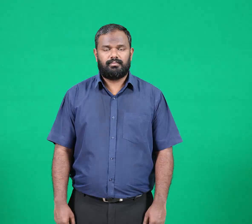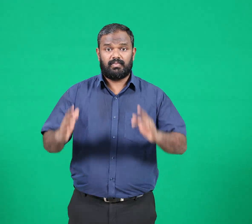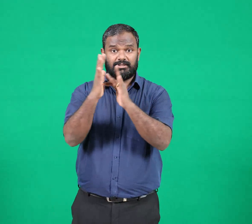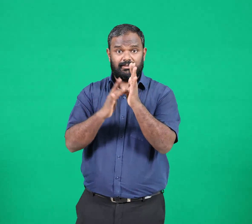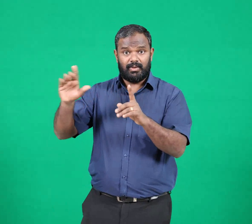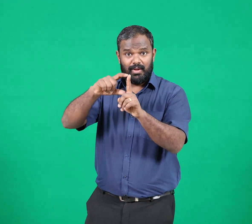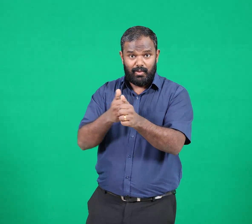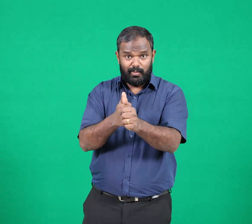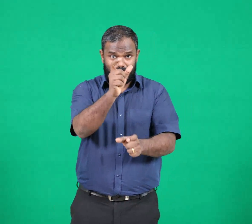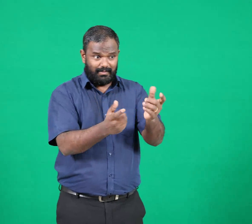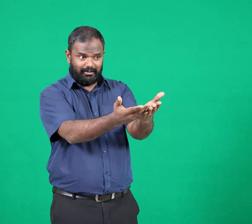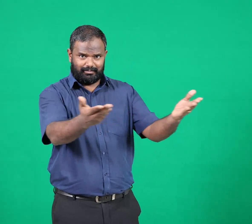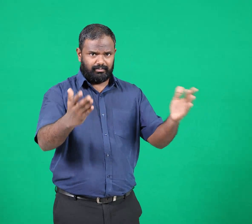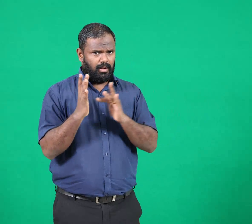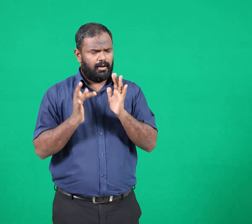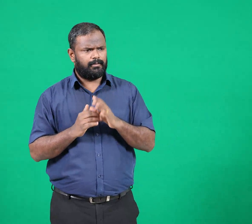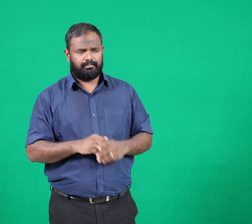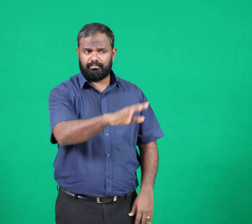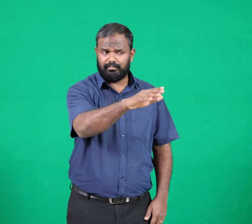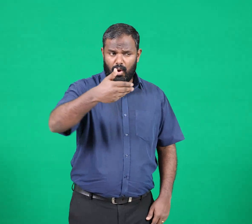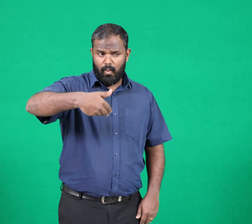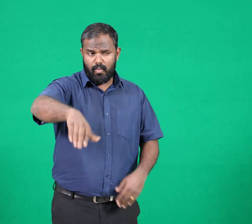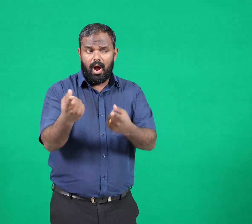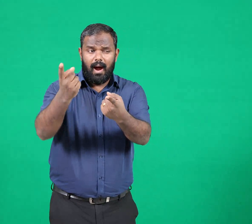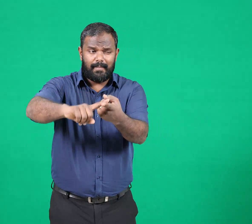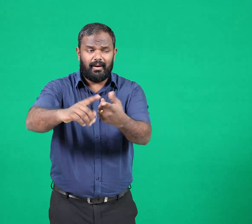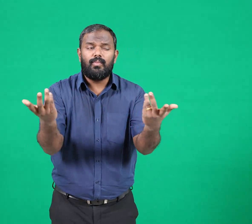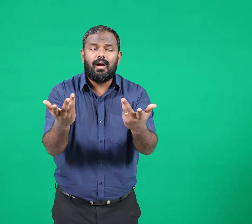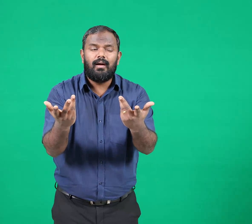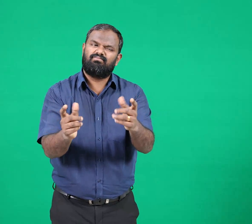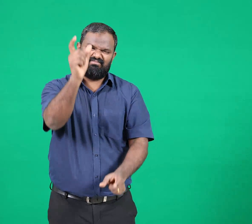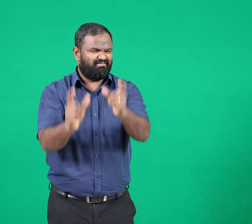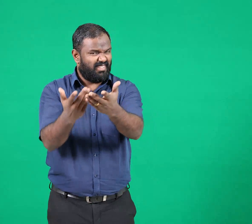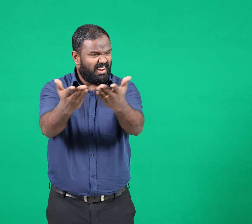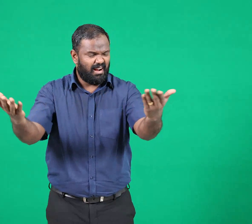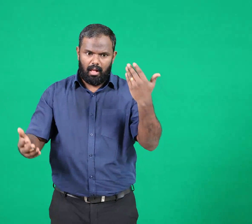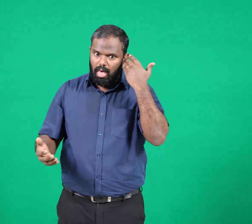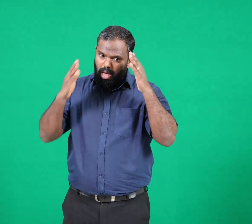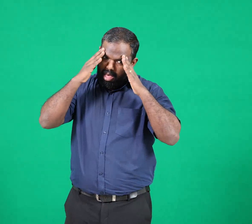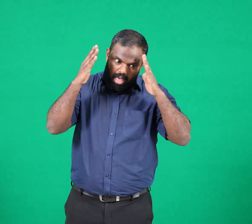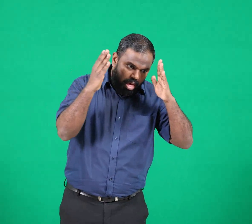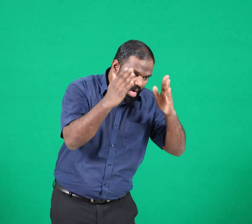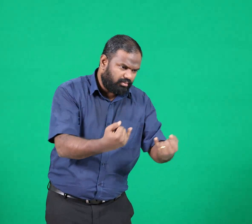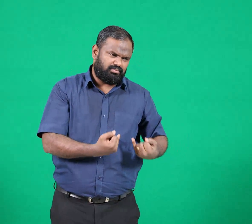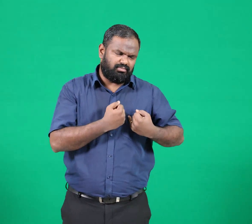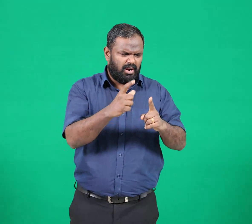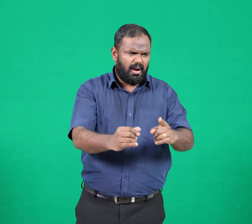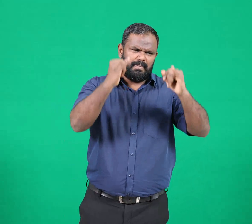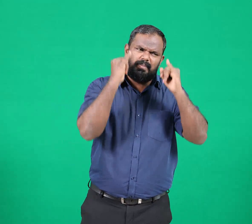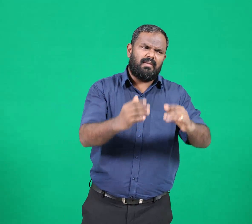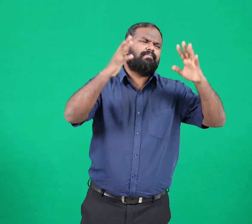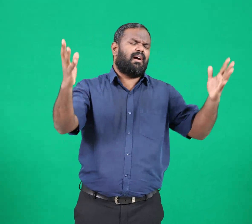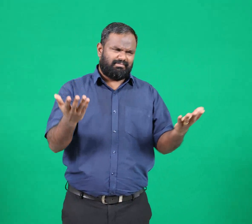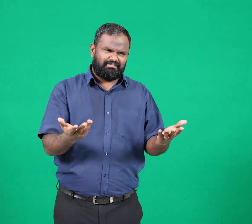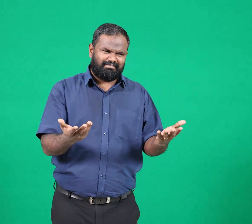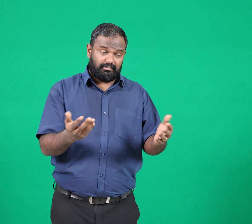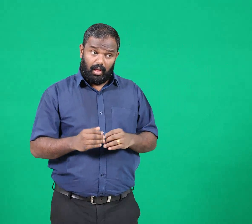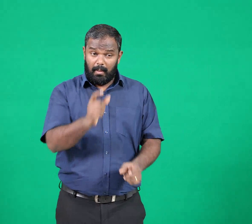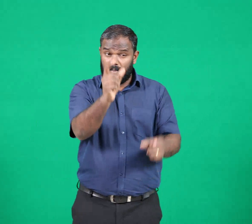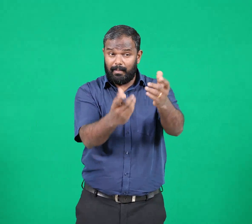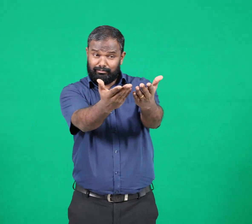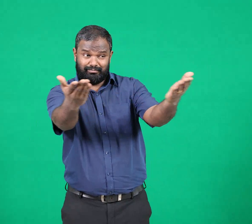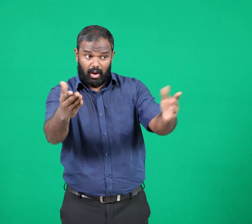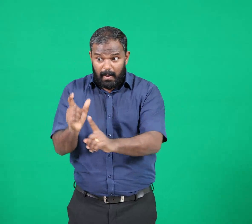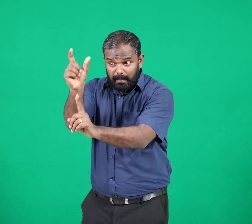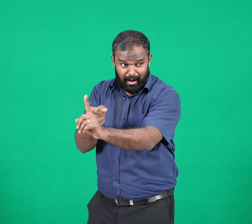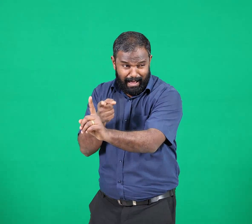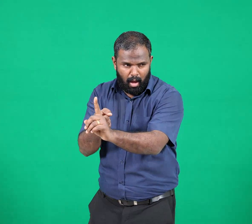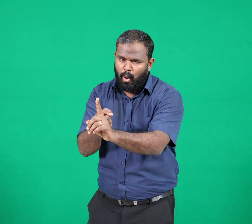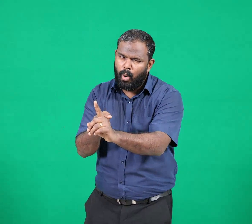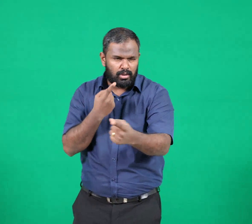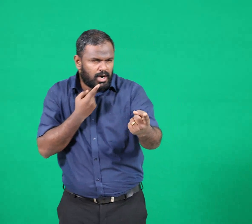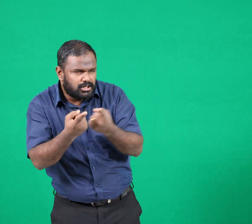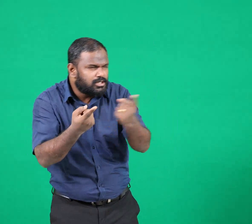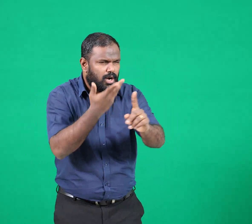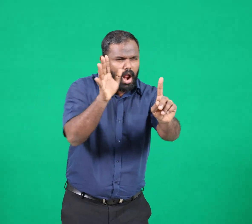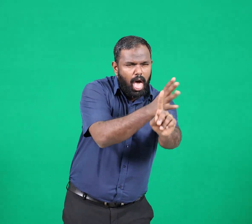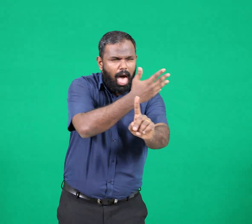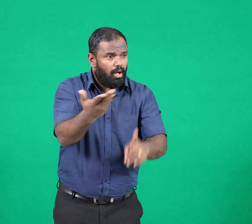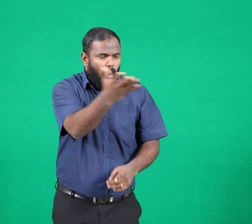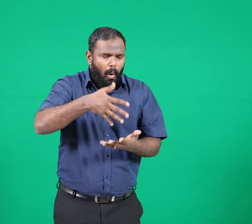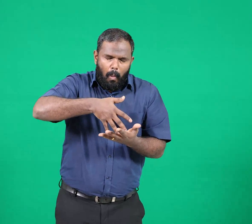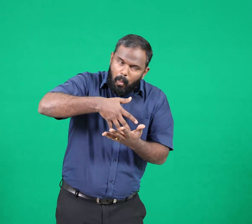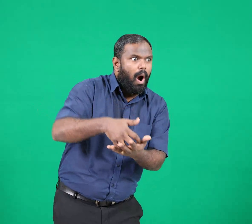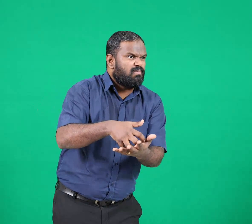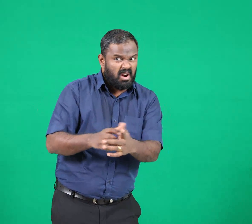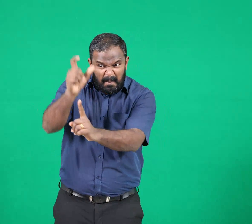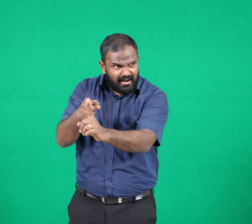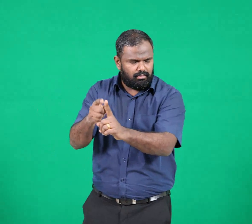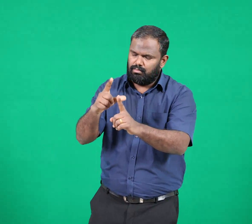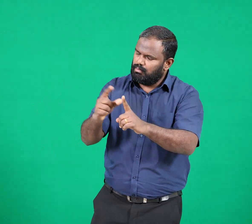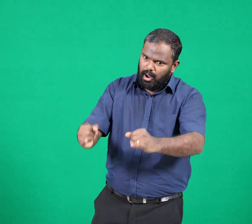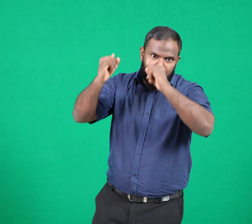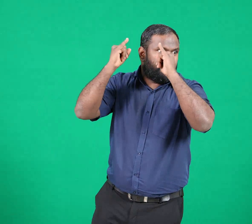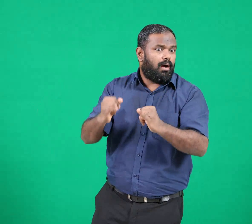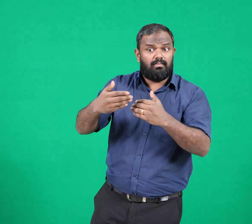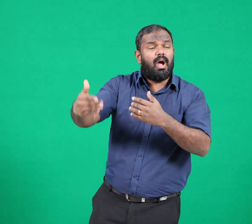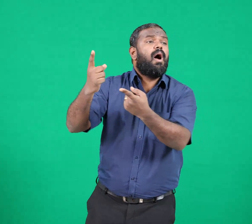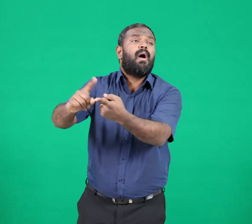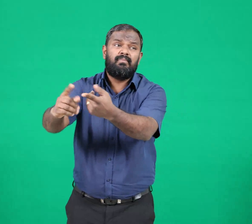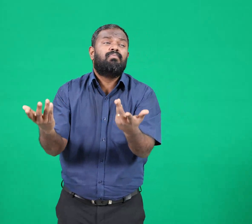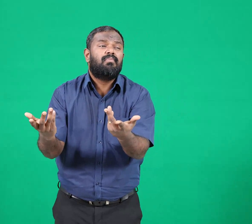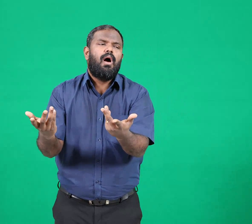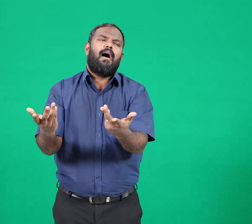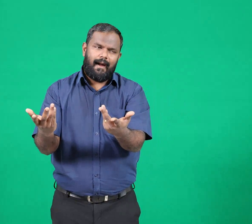Jesus said to His disciples, "It is inevitable that stumbling blocks will come, but woe to the one through whom they come!